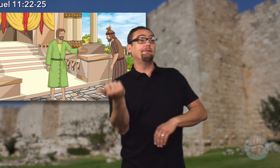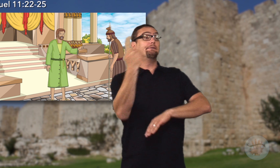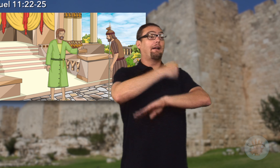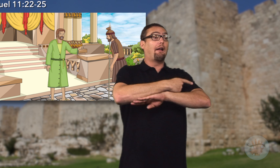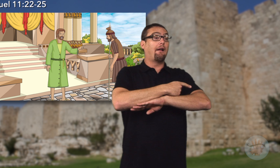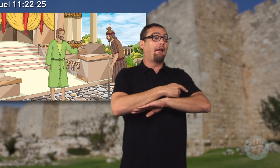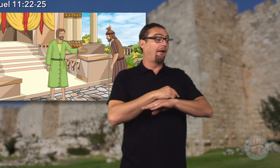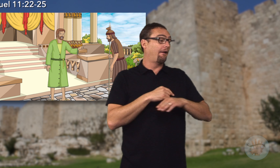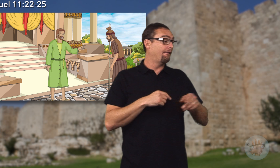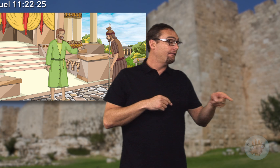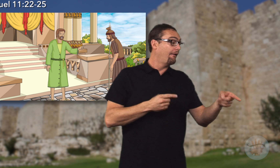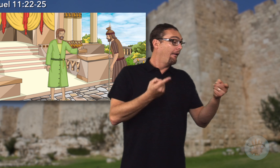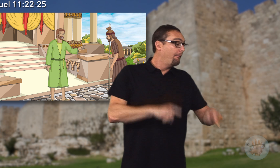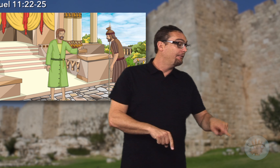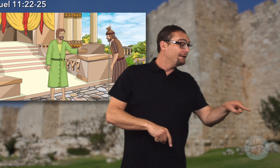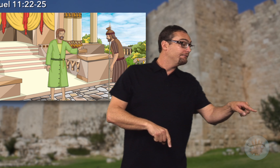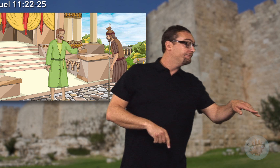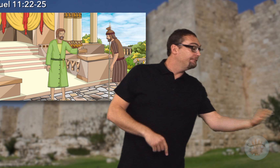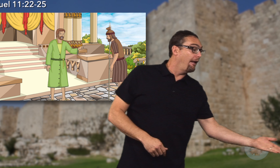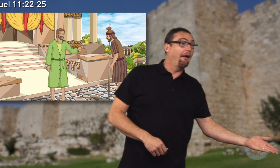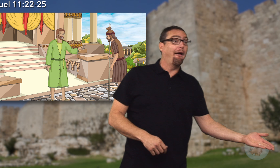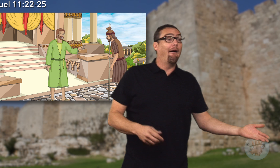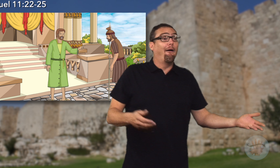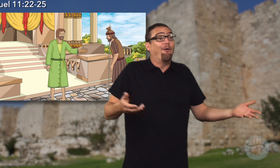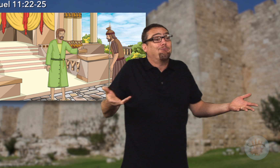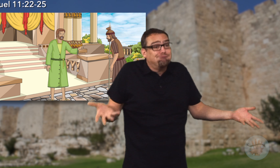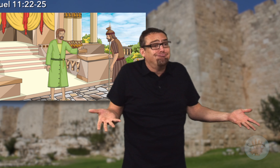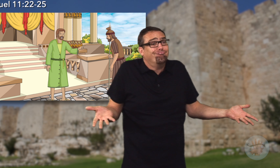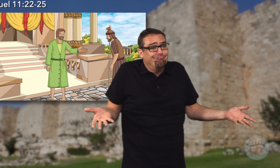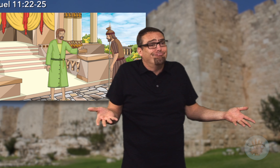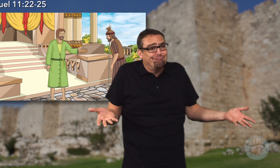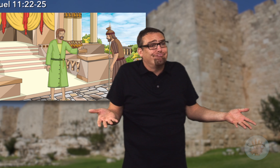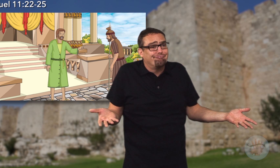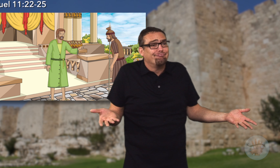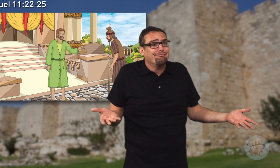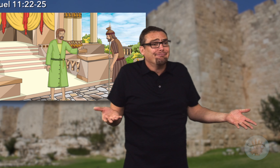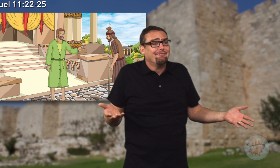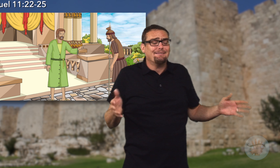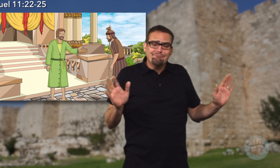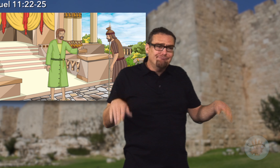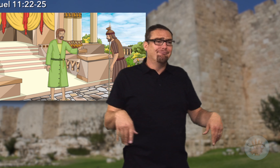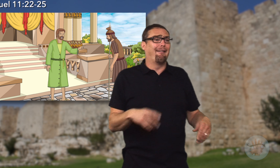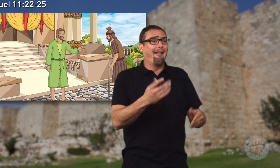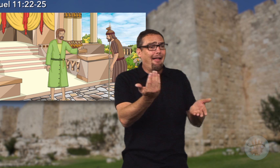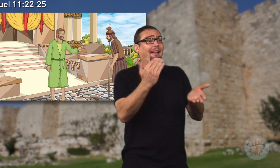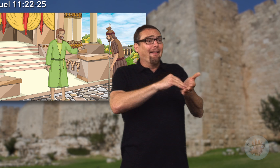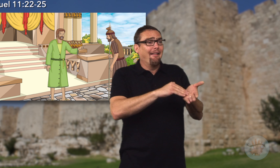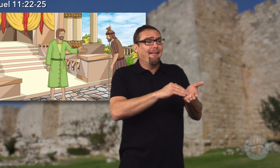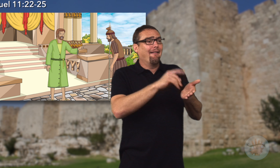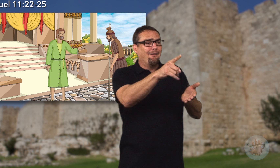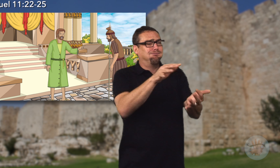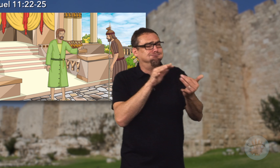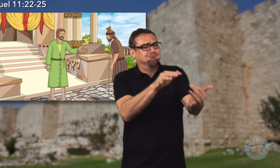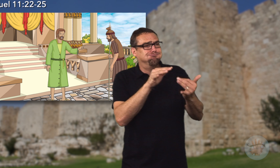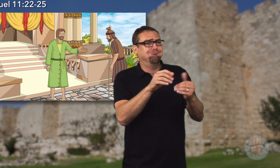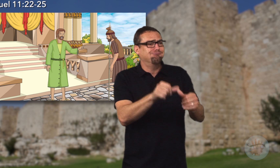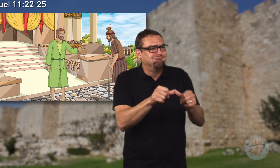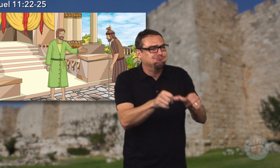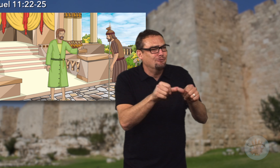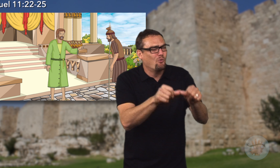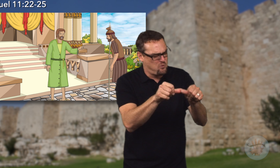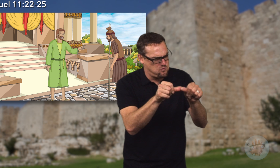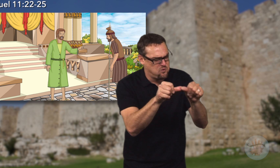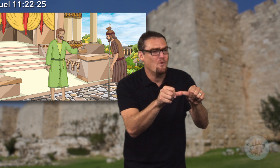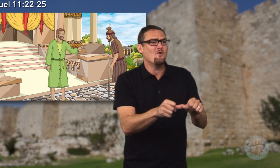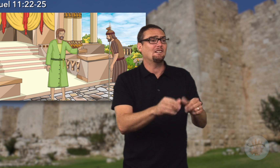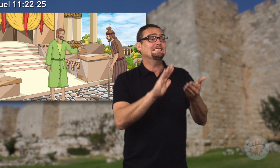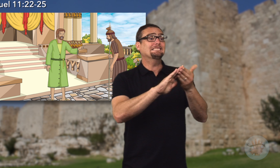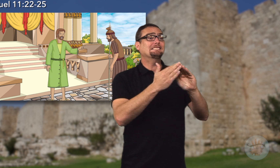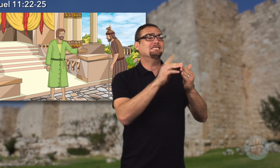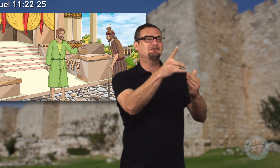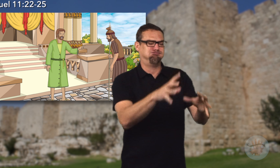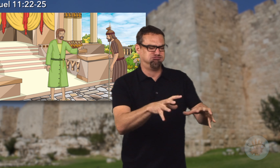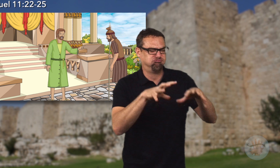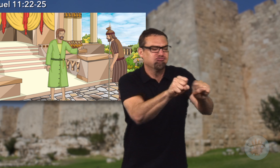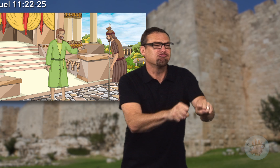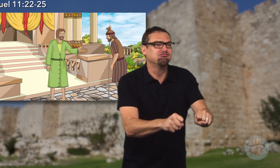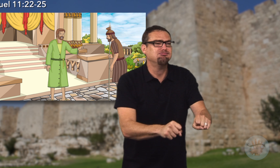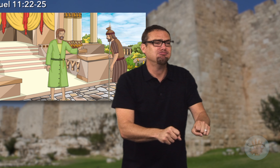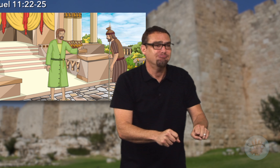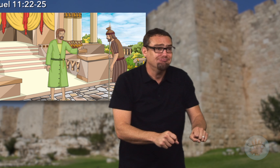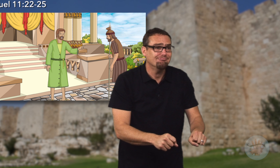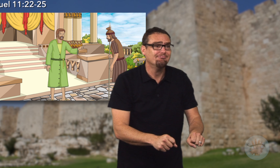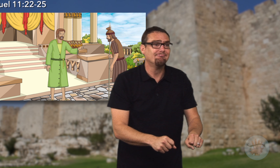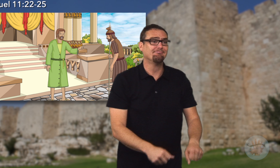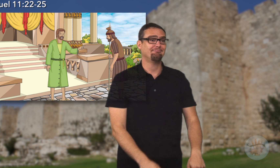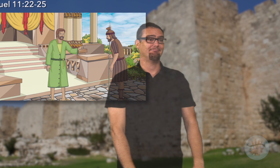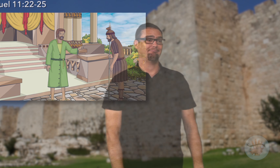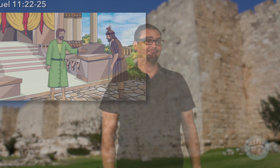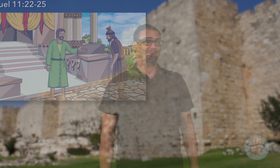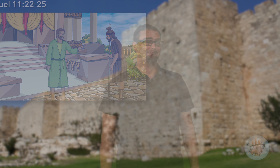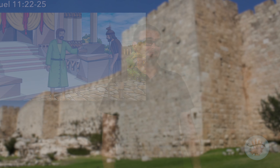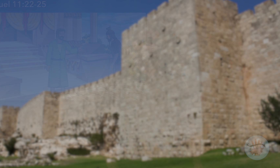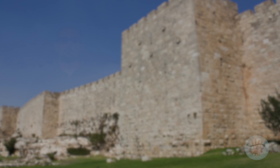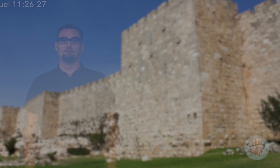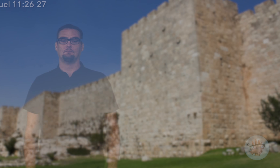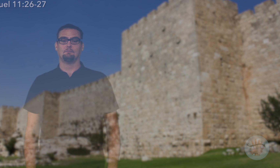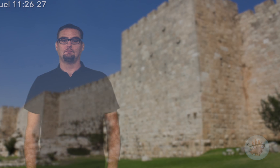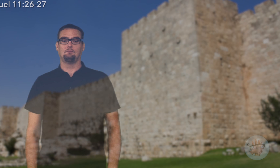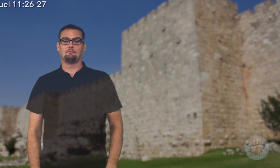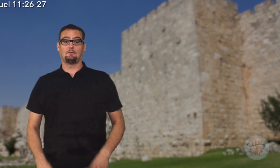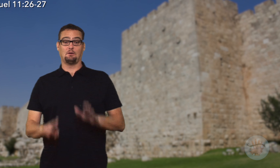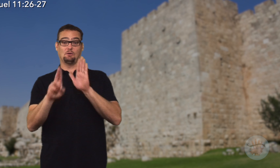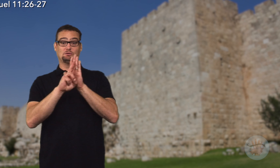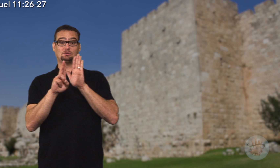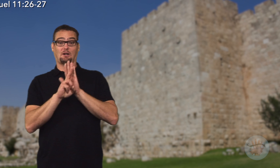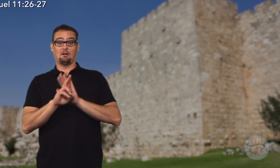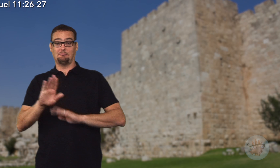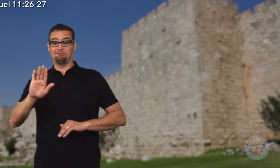Strengthen your attack against the city and demolish it.’ Encourage him with these words.”